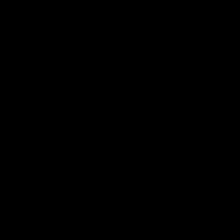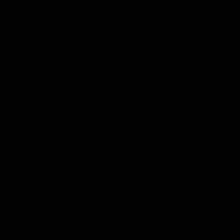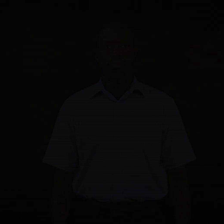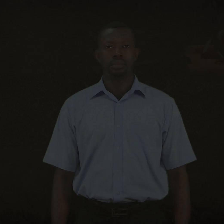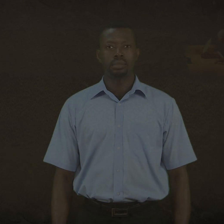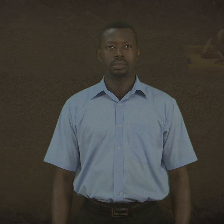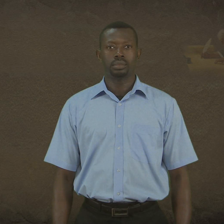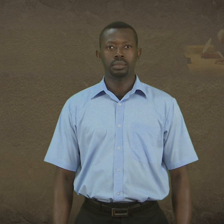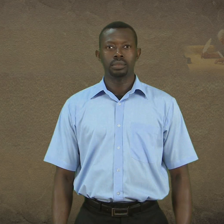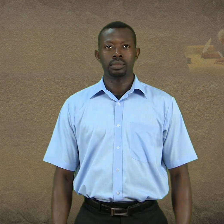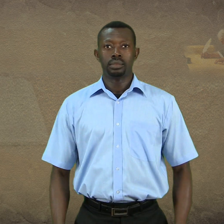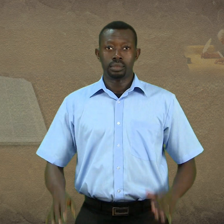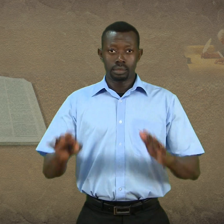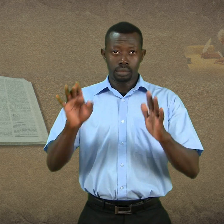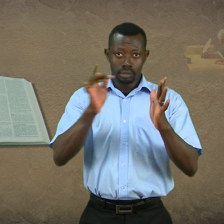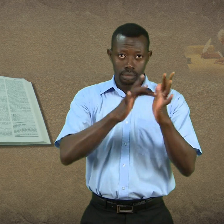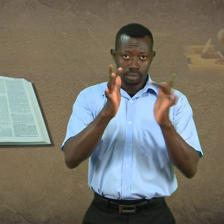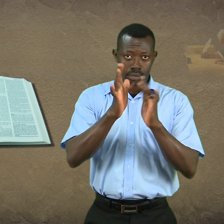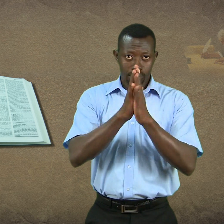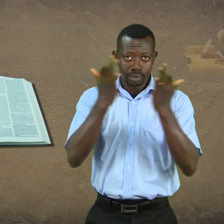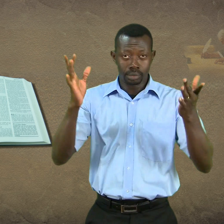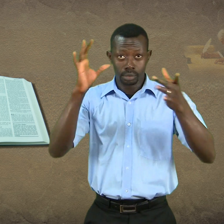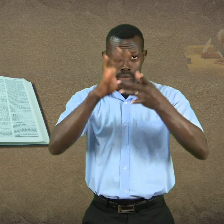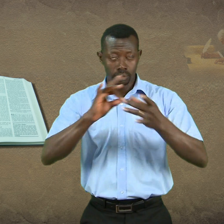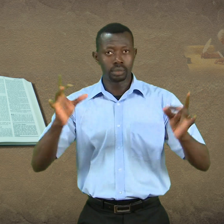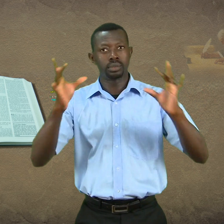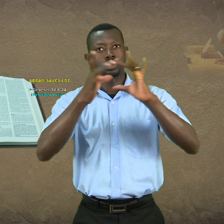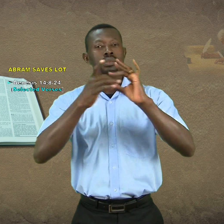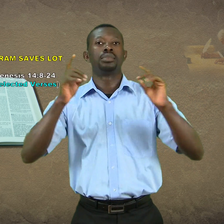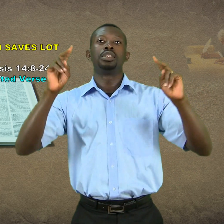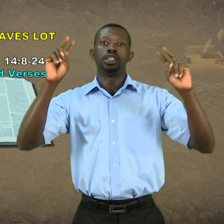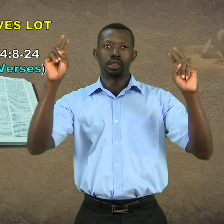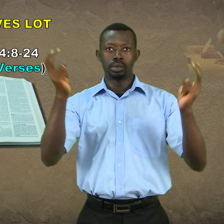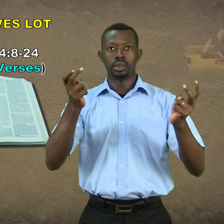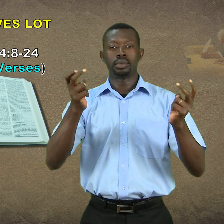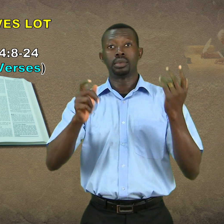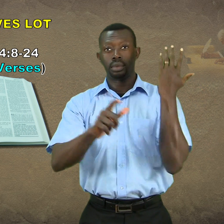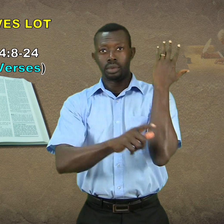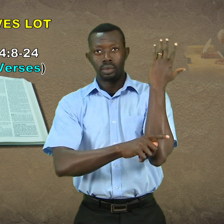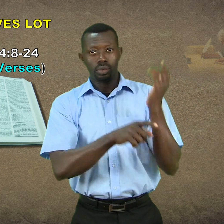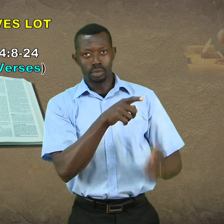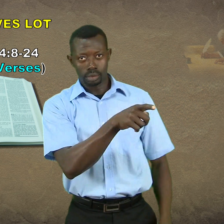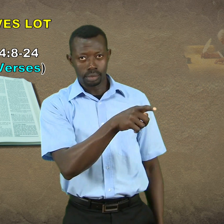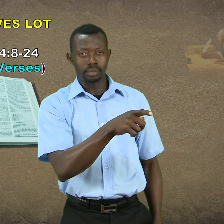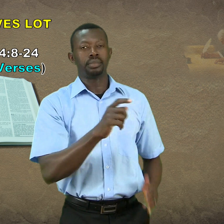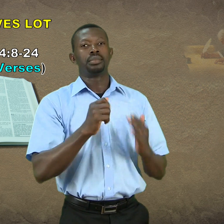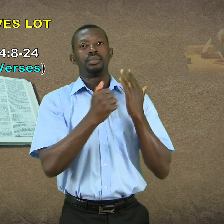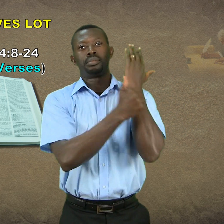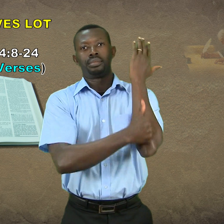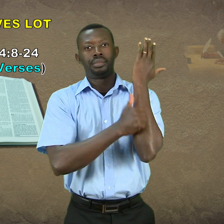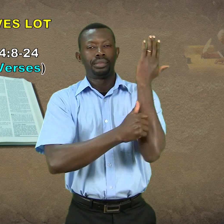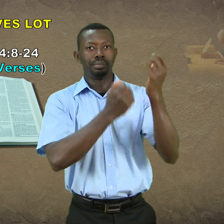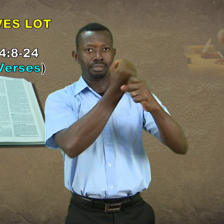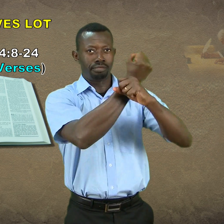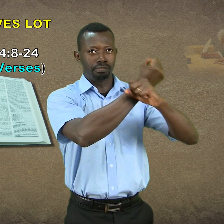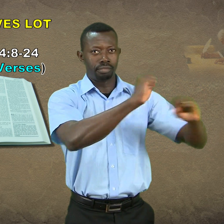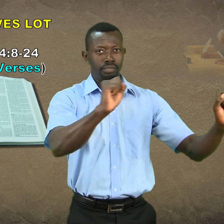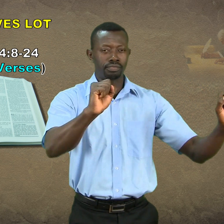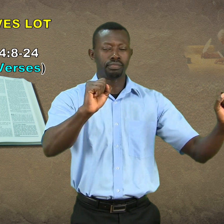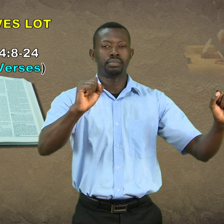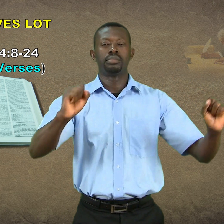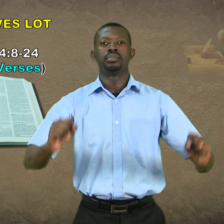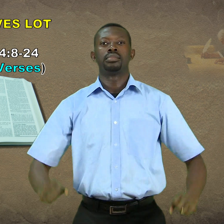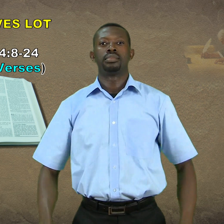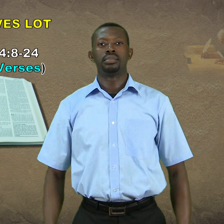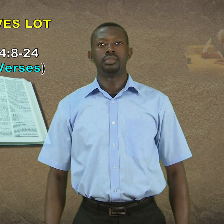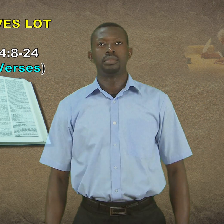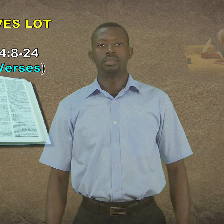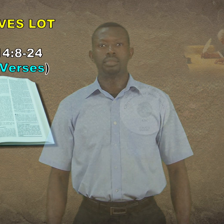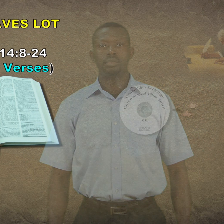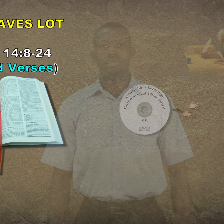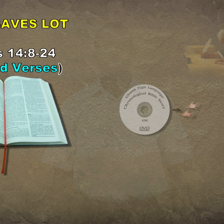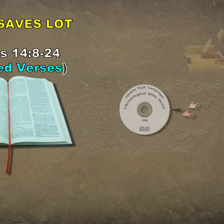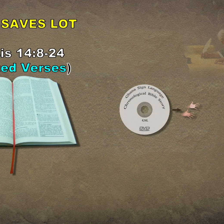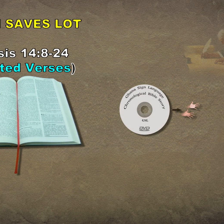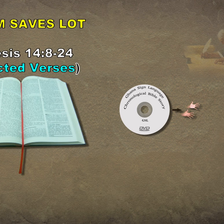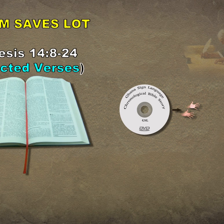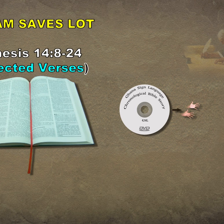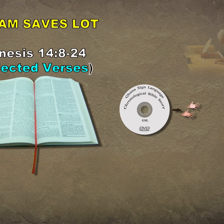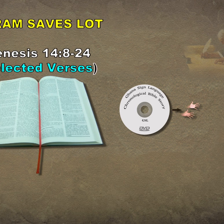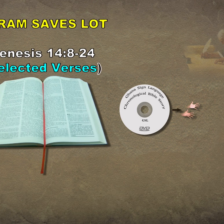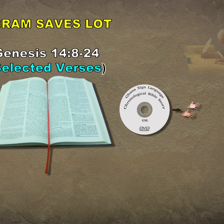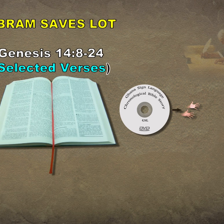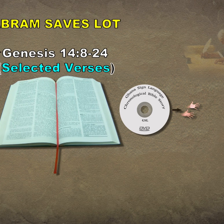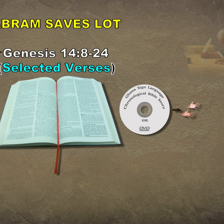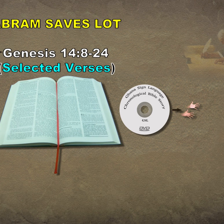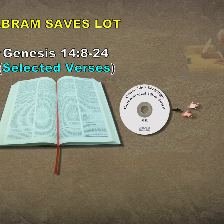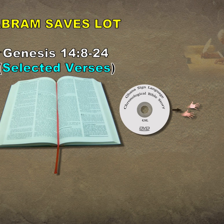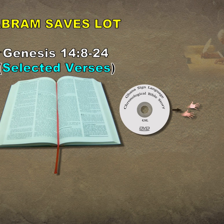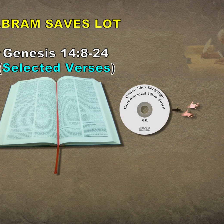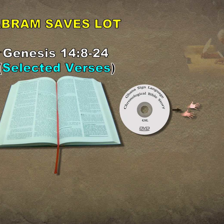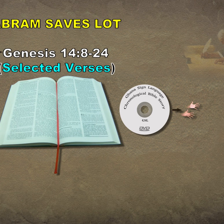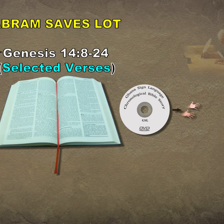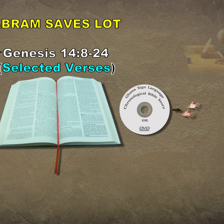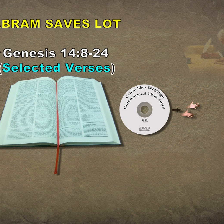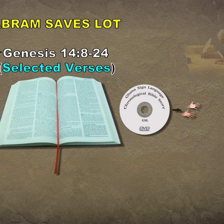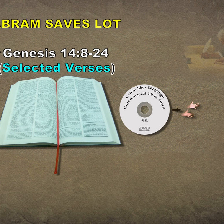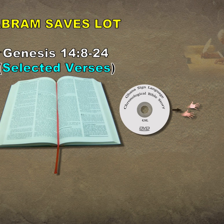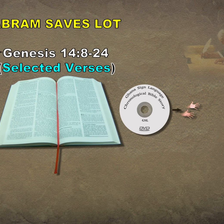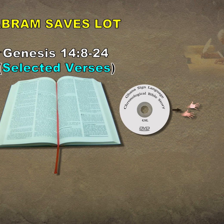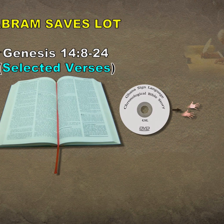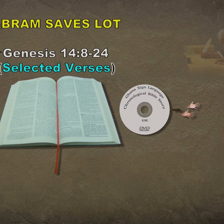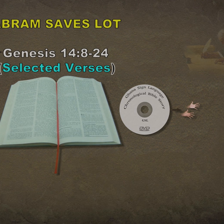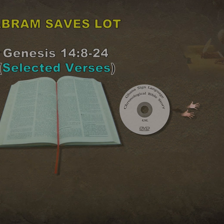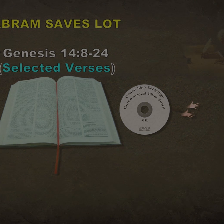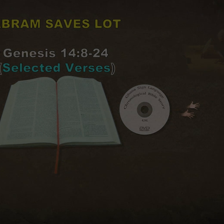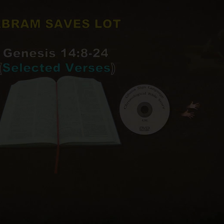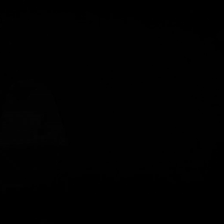Abram save Lot